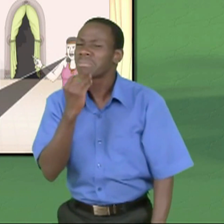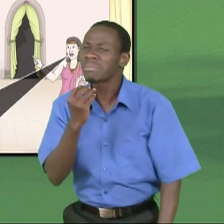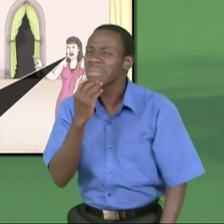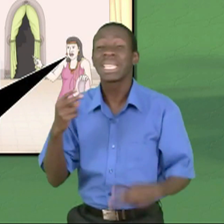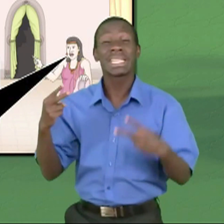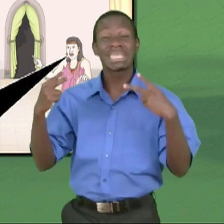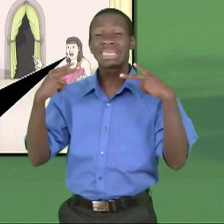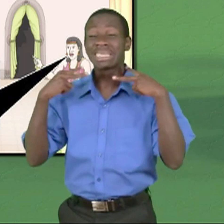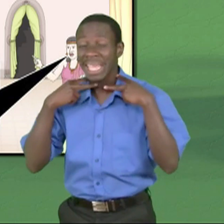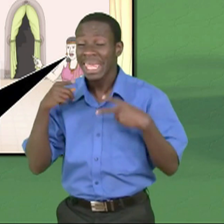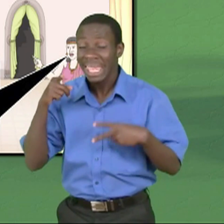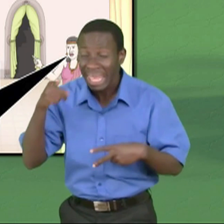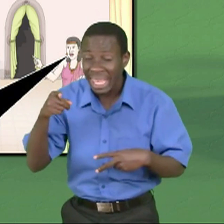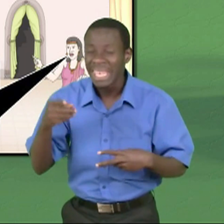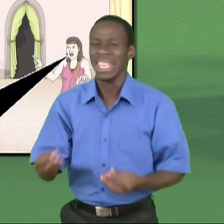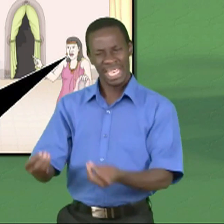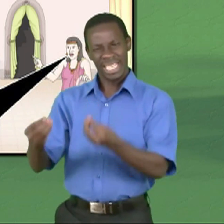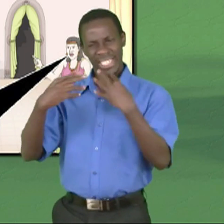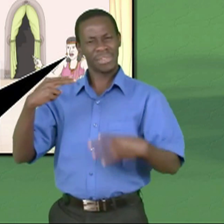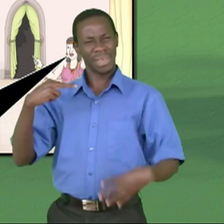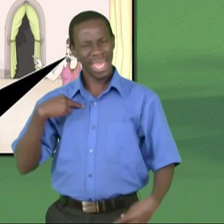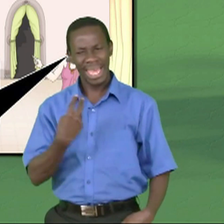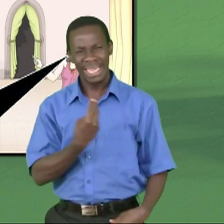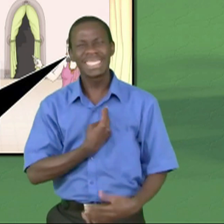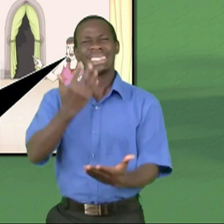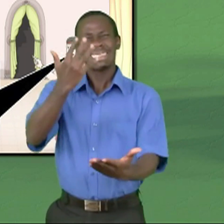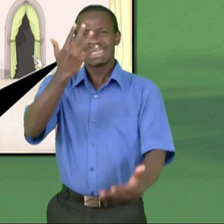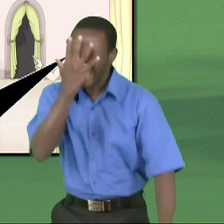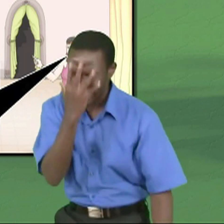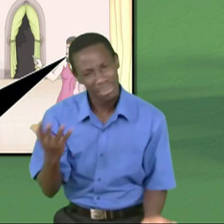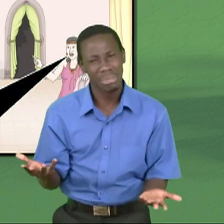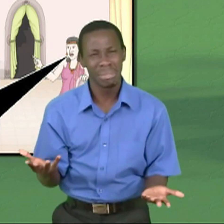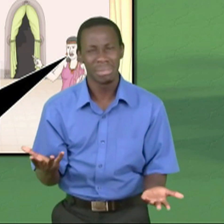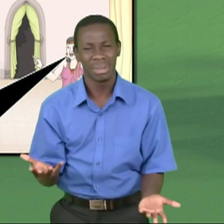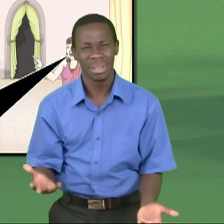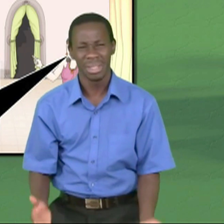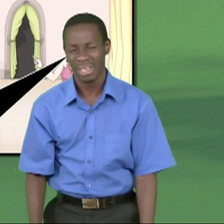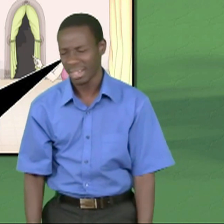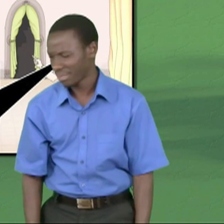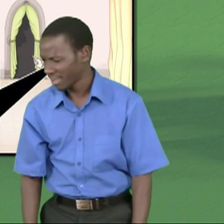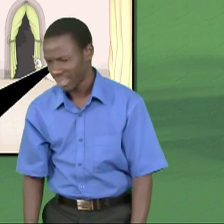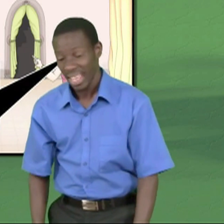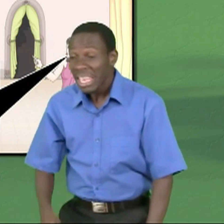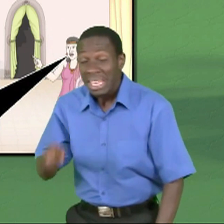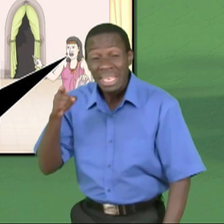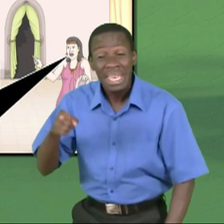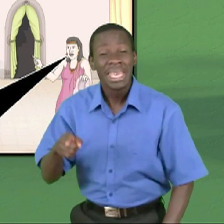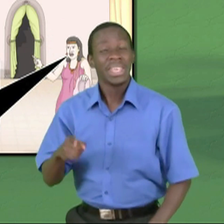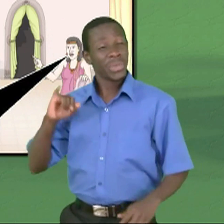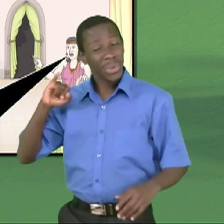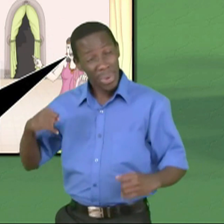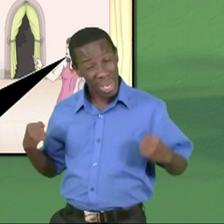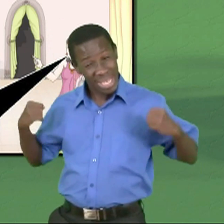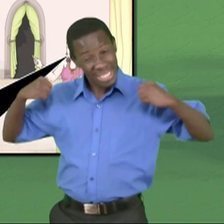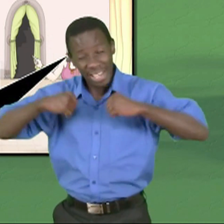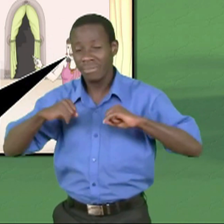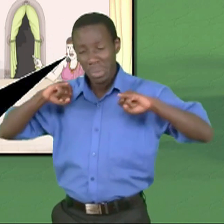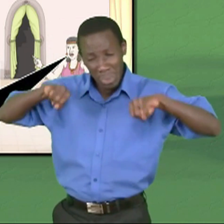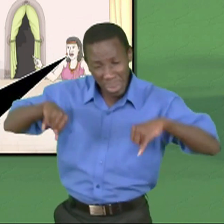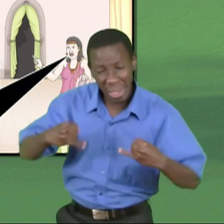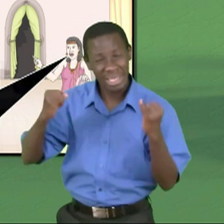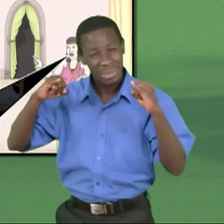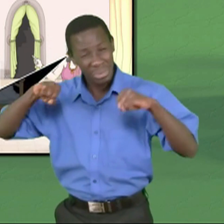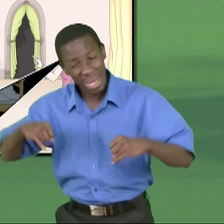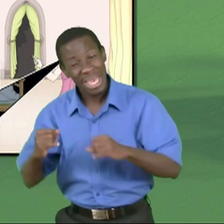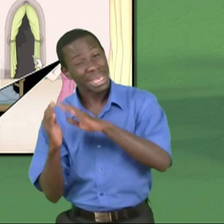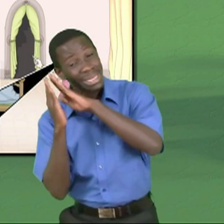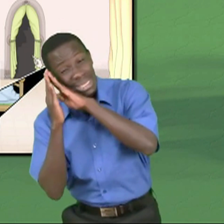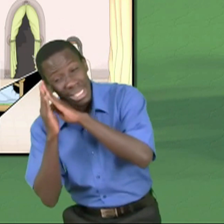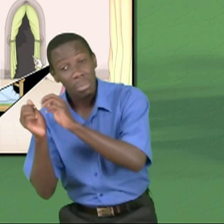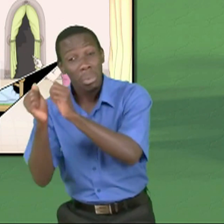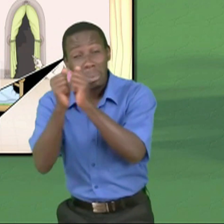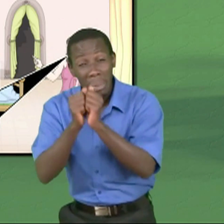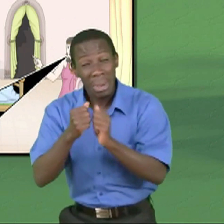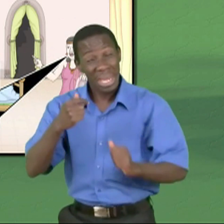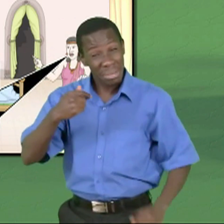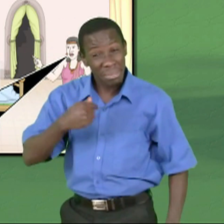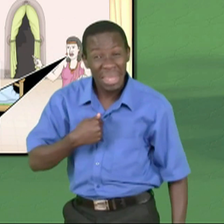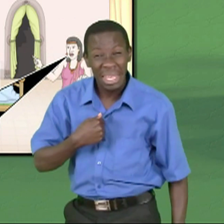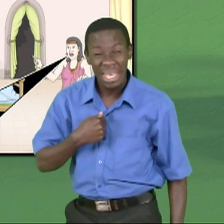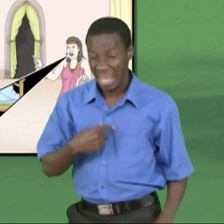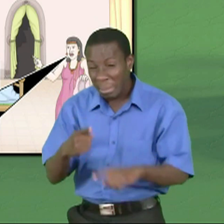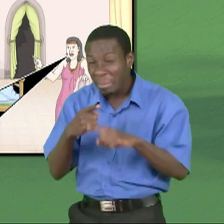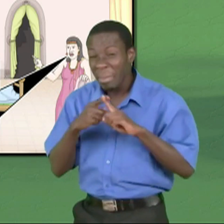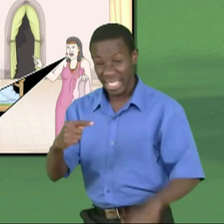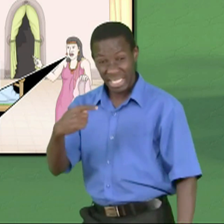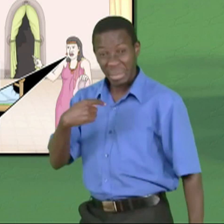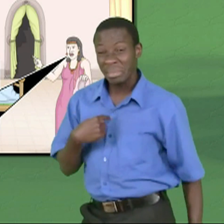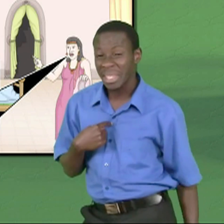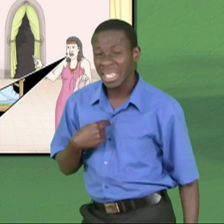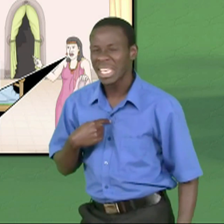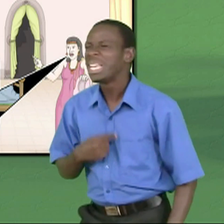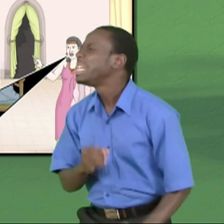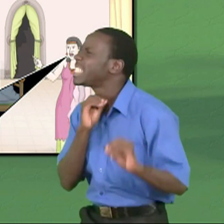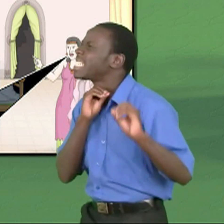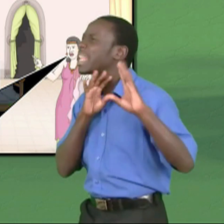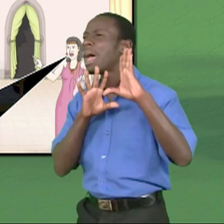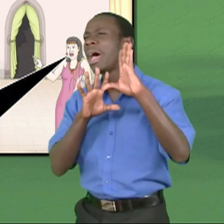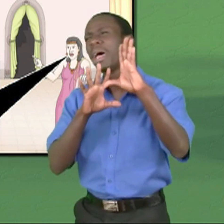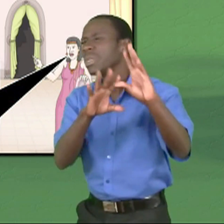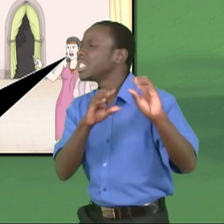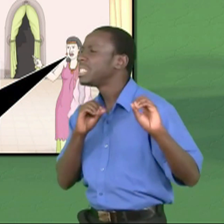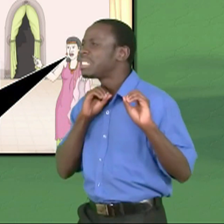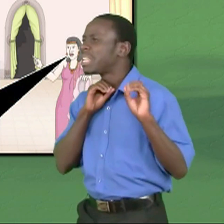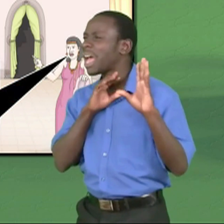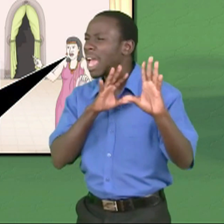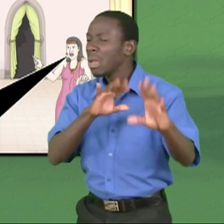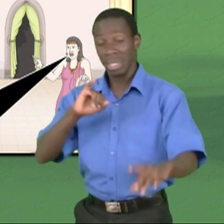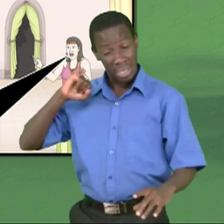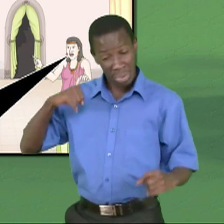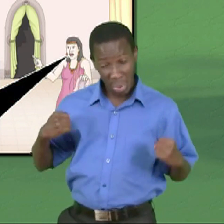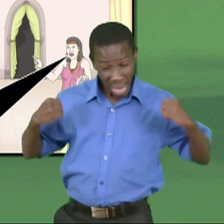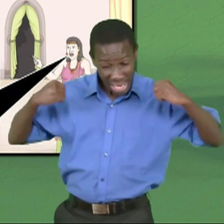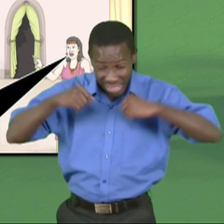He came to me so he could sleep with me, but I screamed as loud as I could.